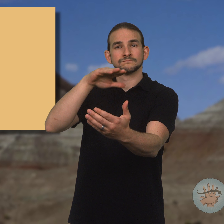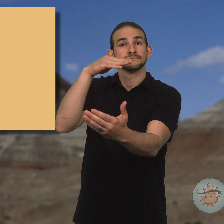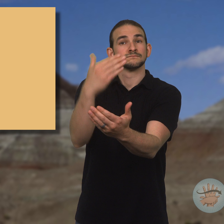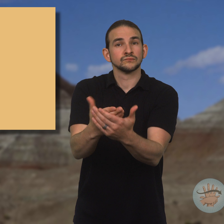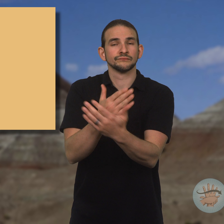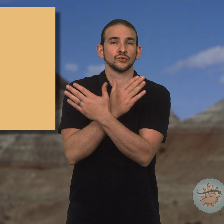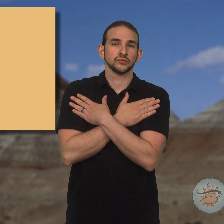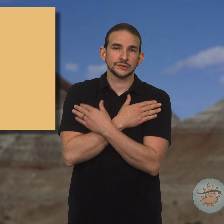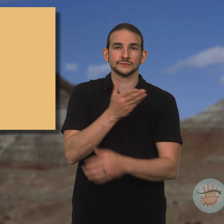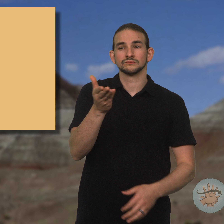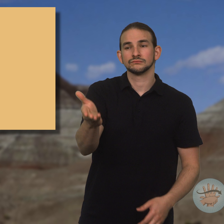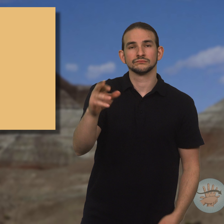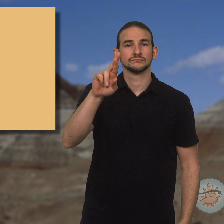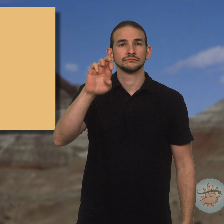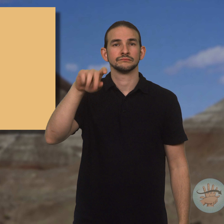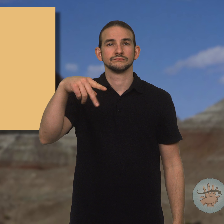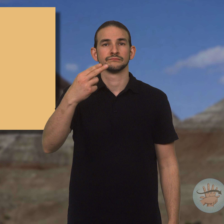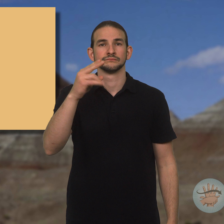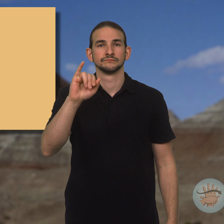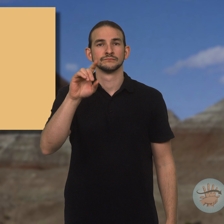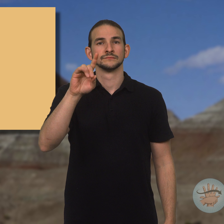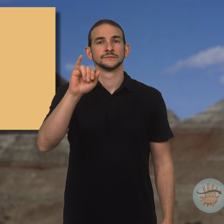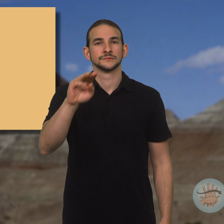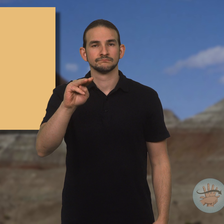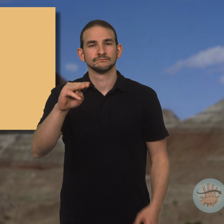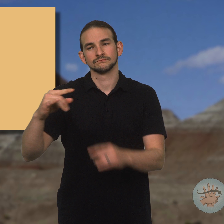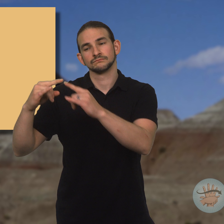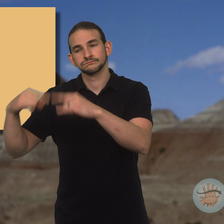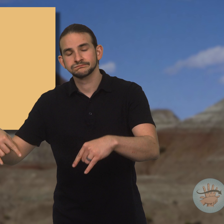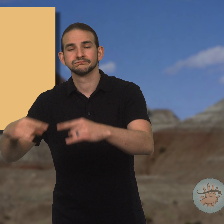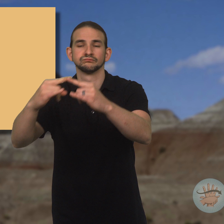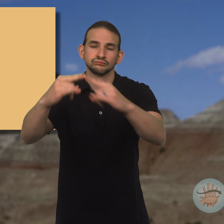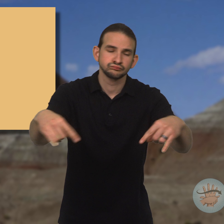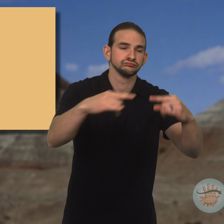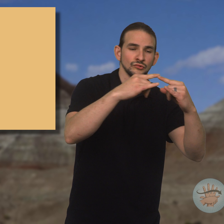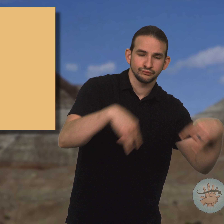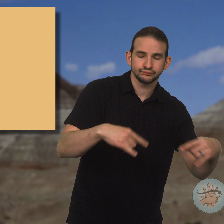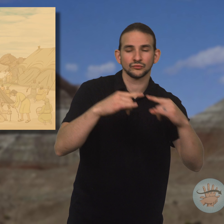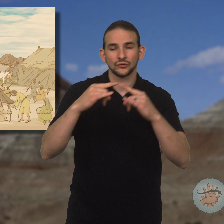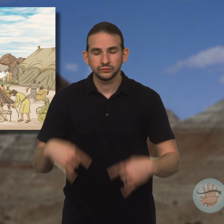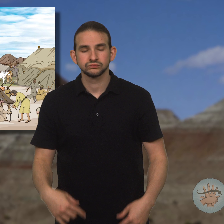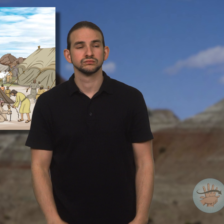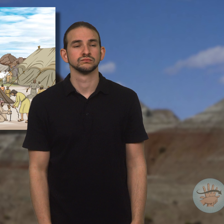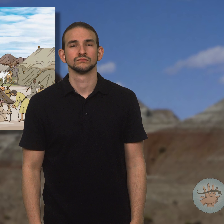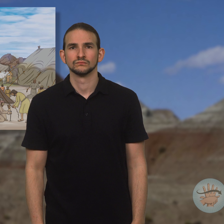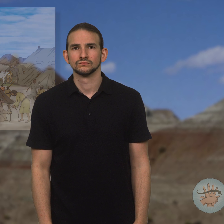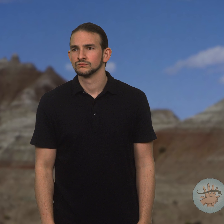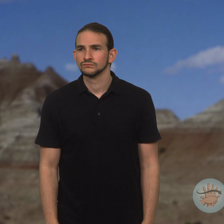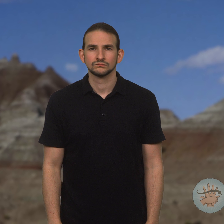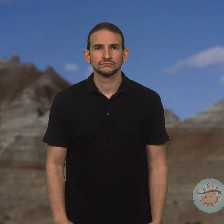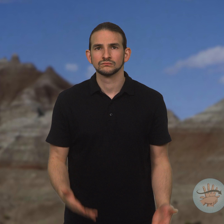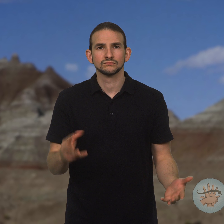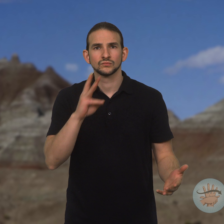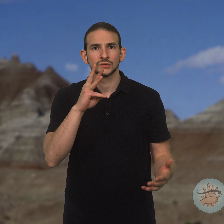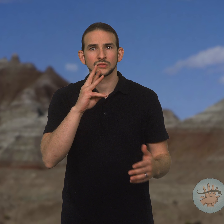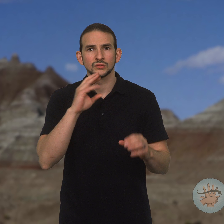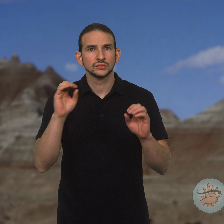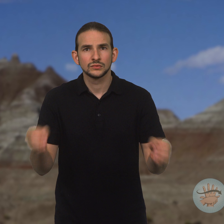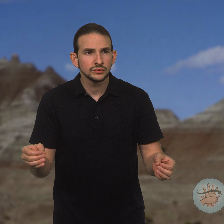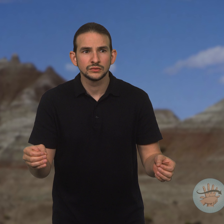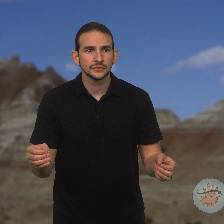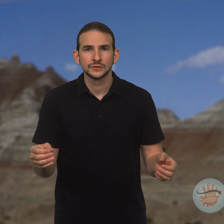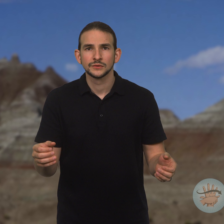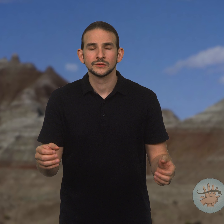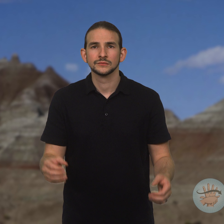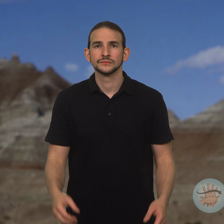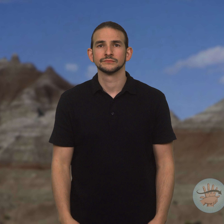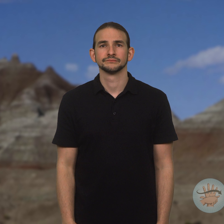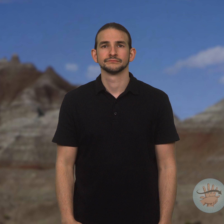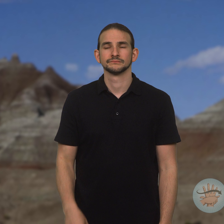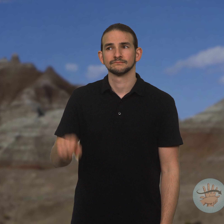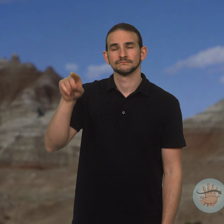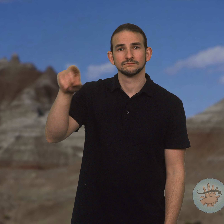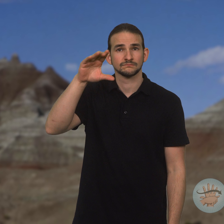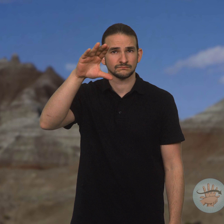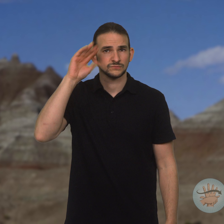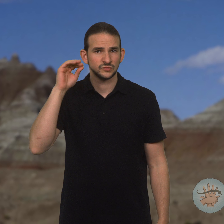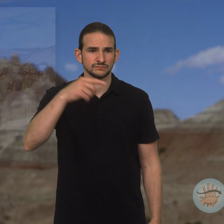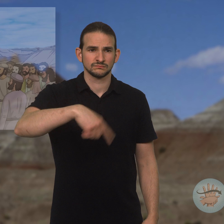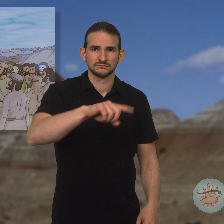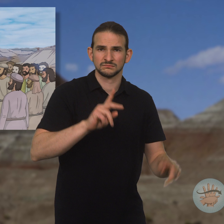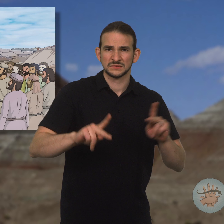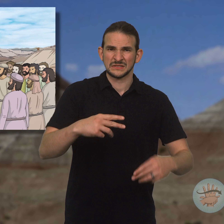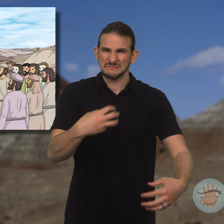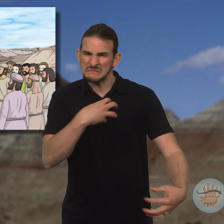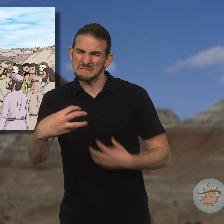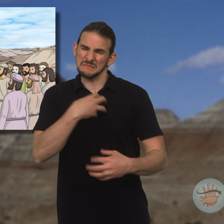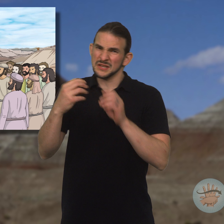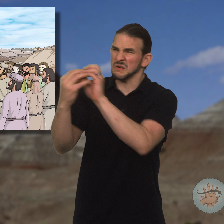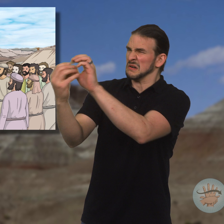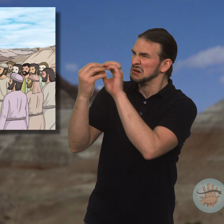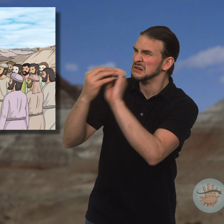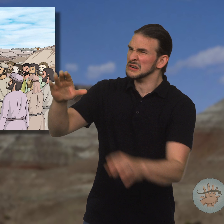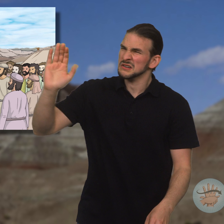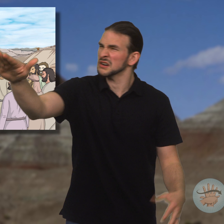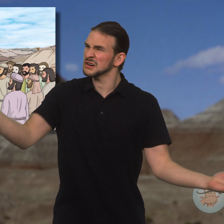They camped at Rephidim, but there was no water for the people to drink.